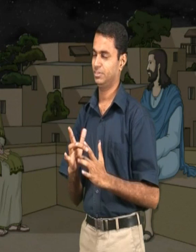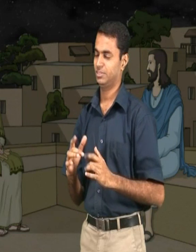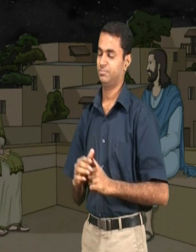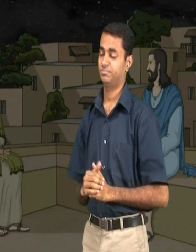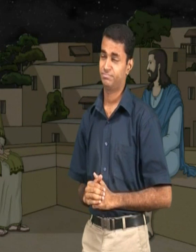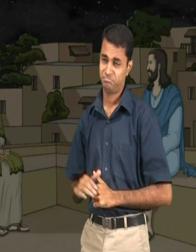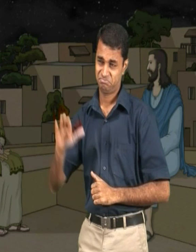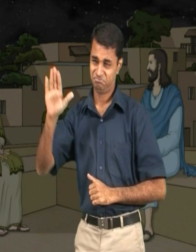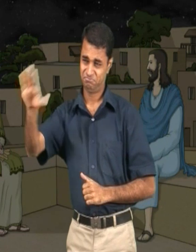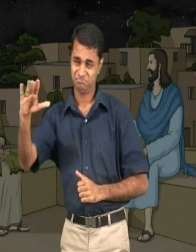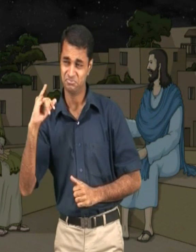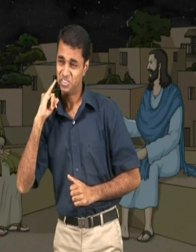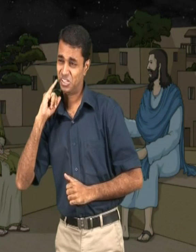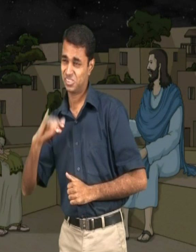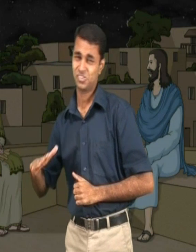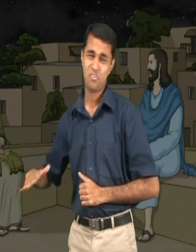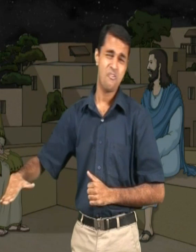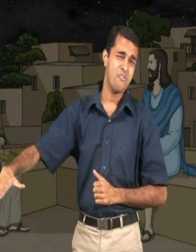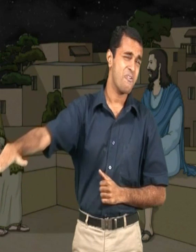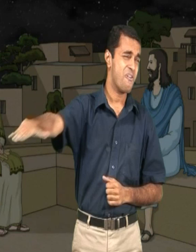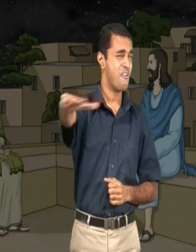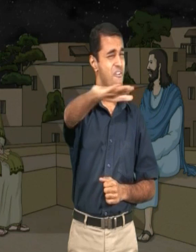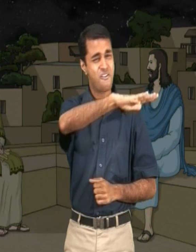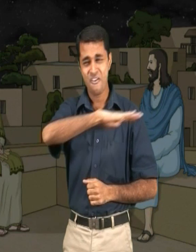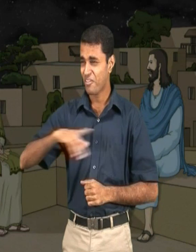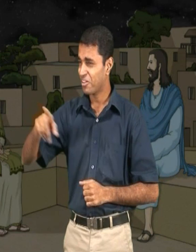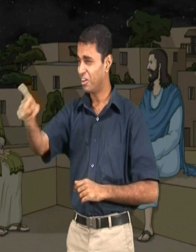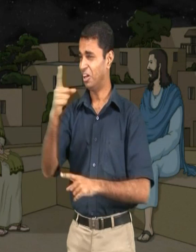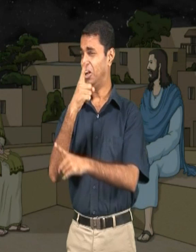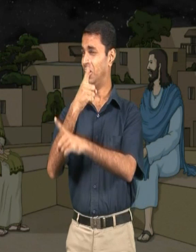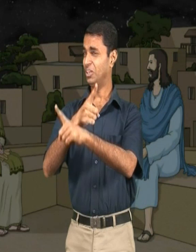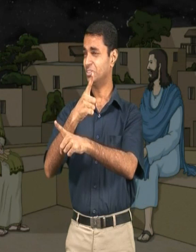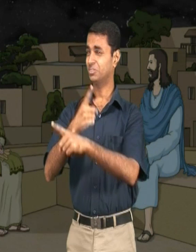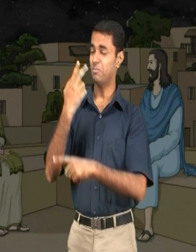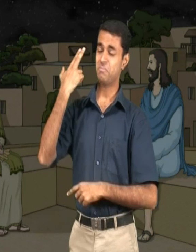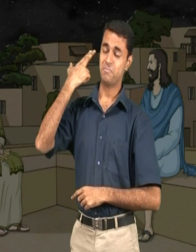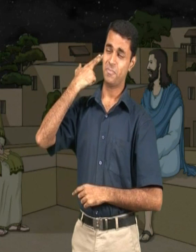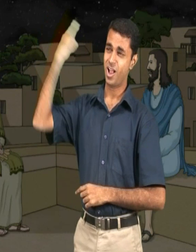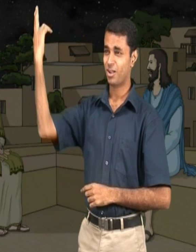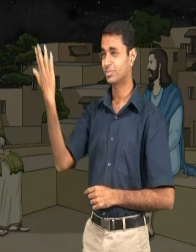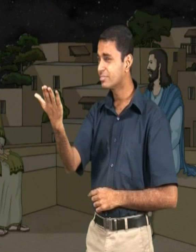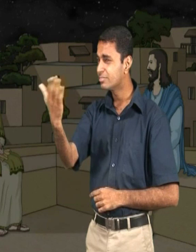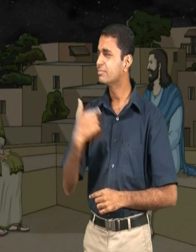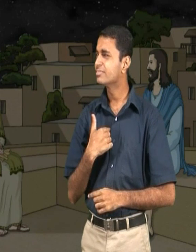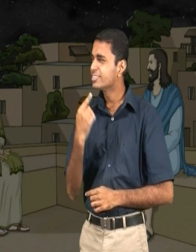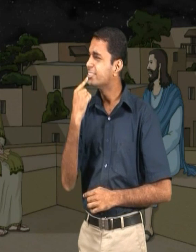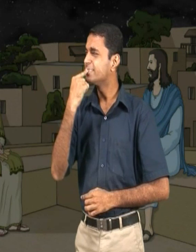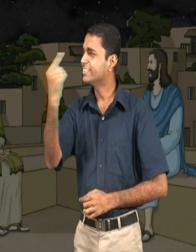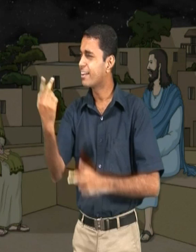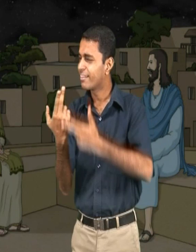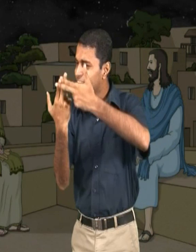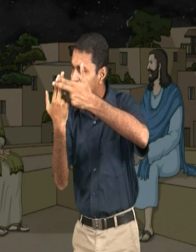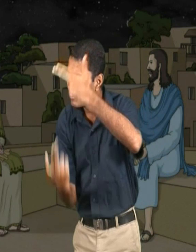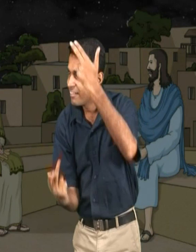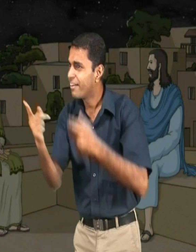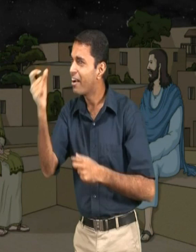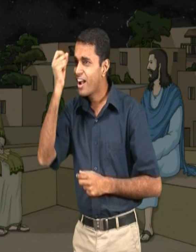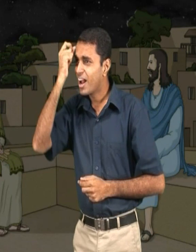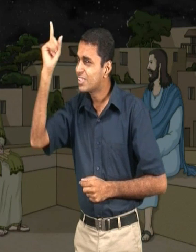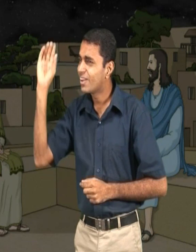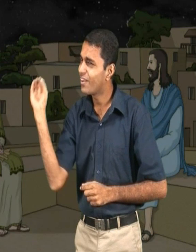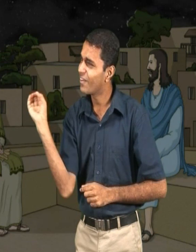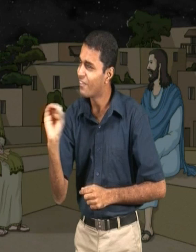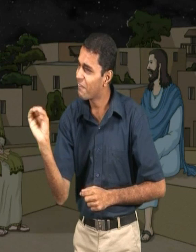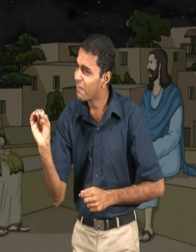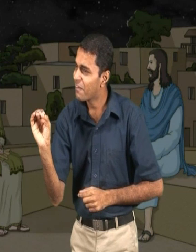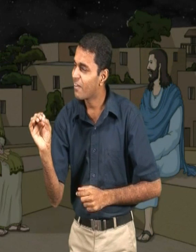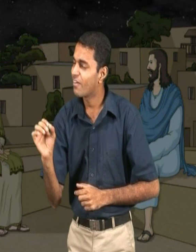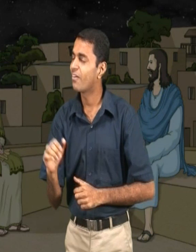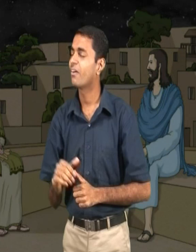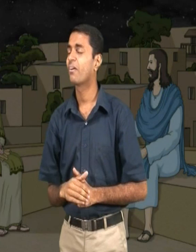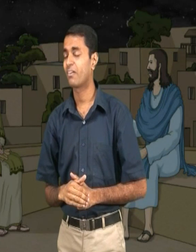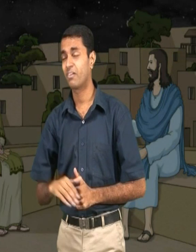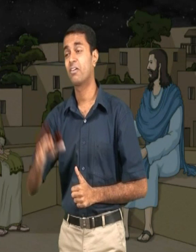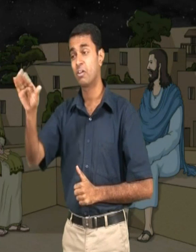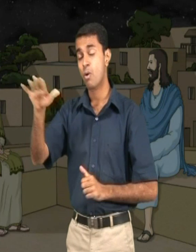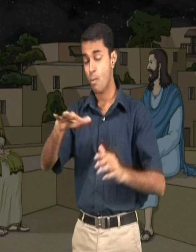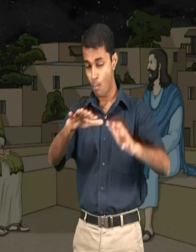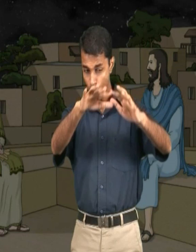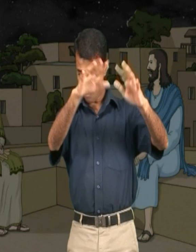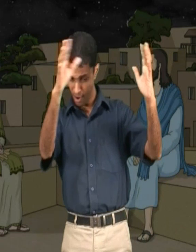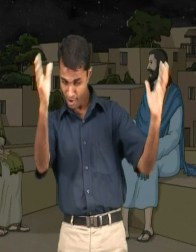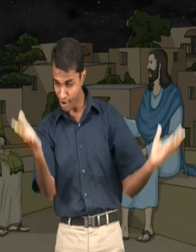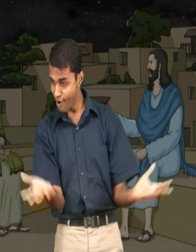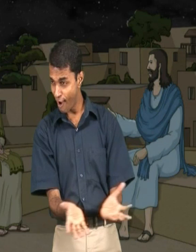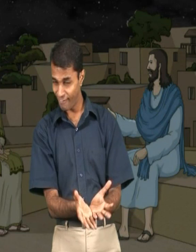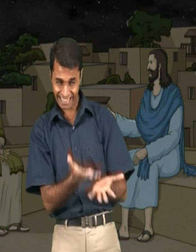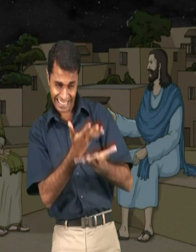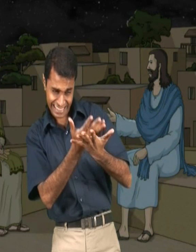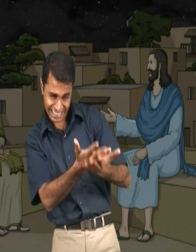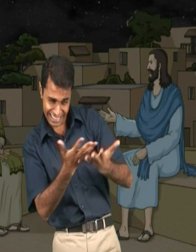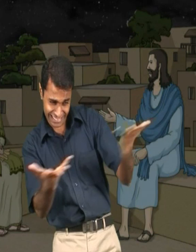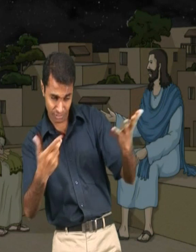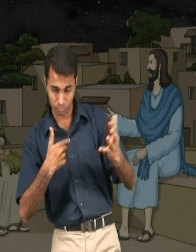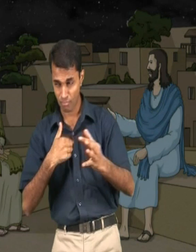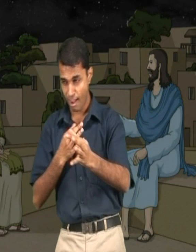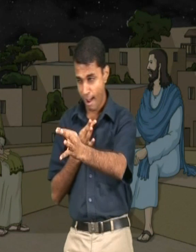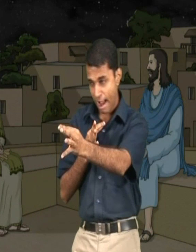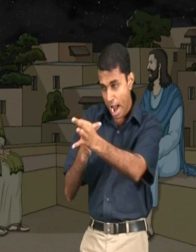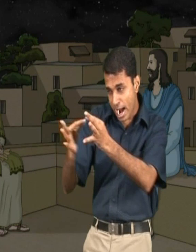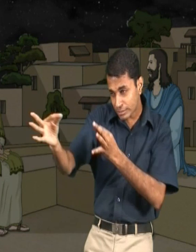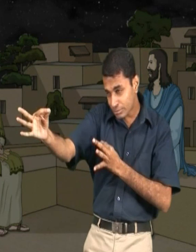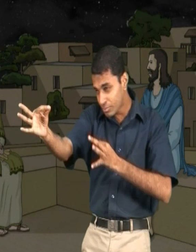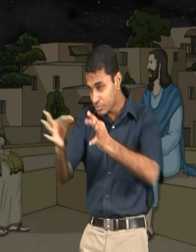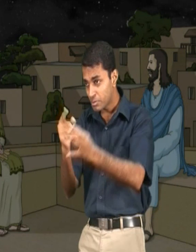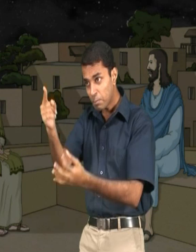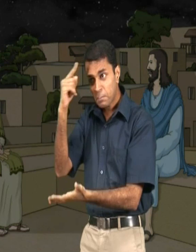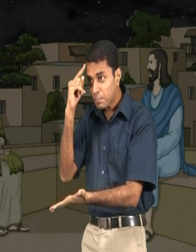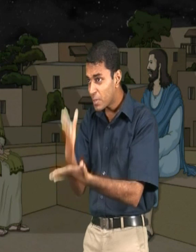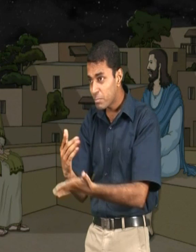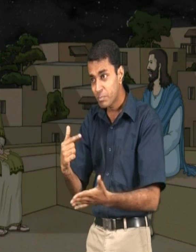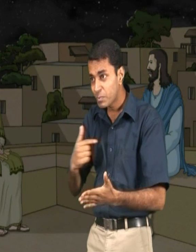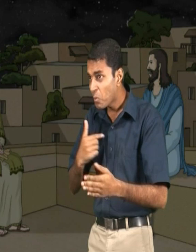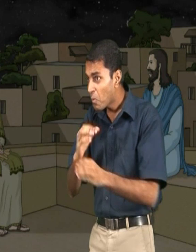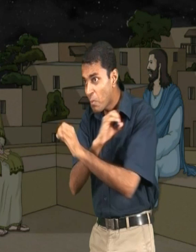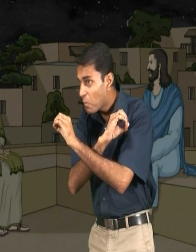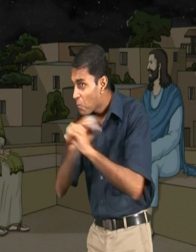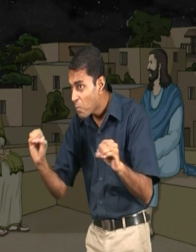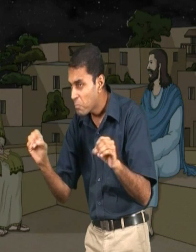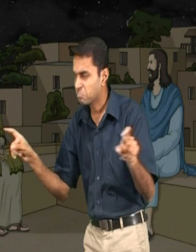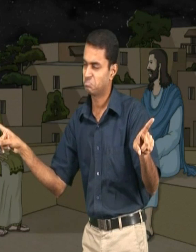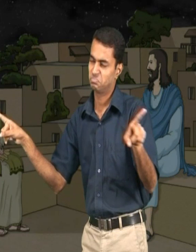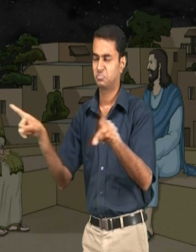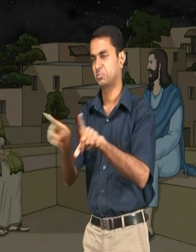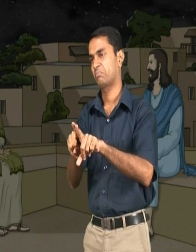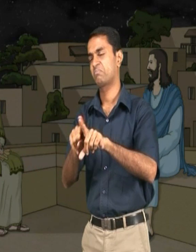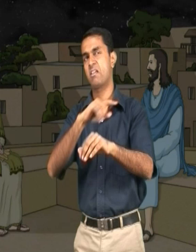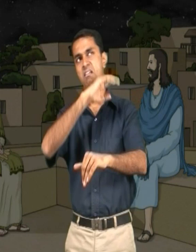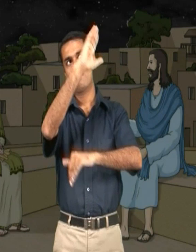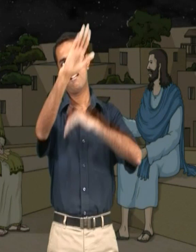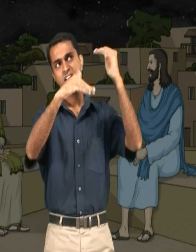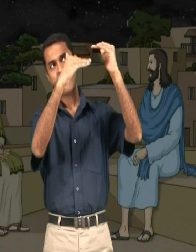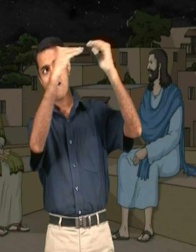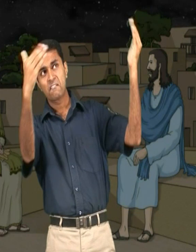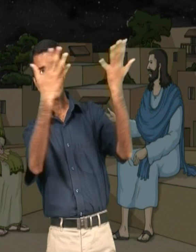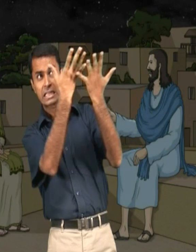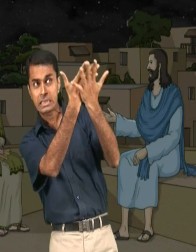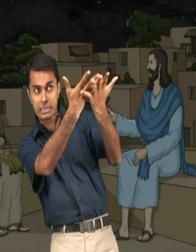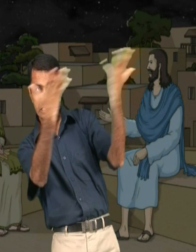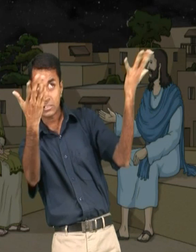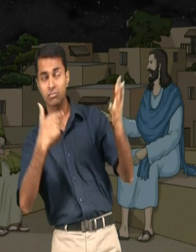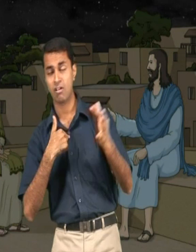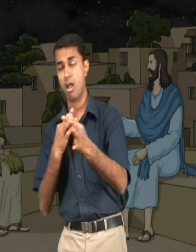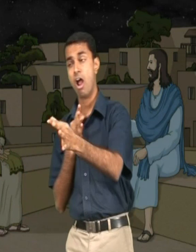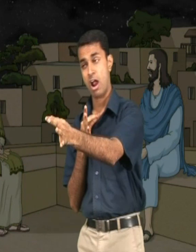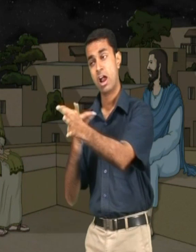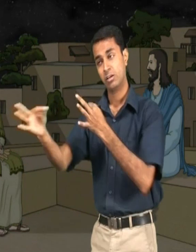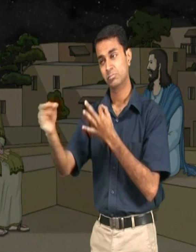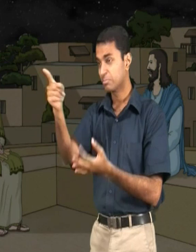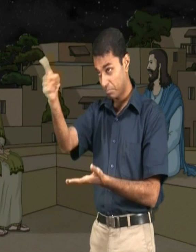Truly, truly, I tell you, we speak of what we know, and we testify to what we have seen, and yet you people do not accept our testimony.